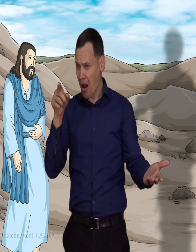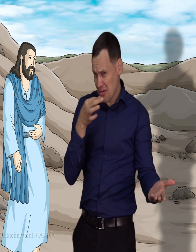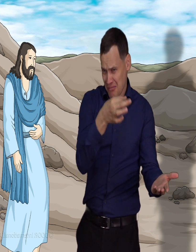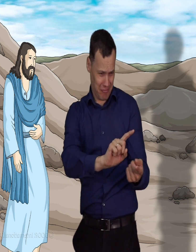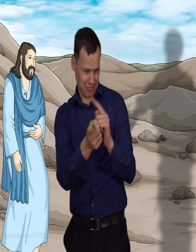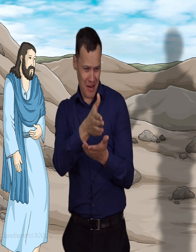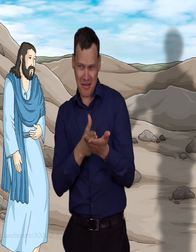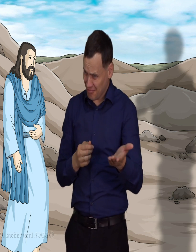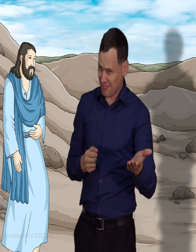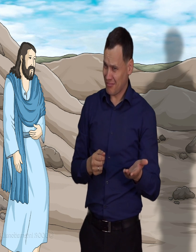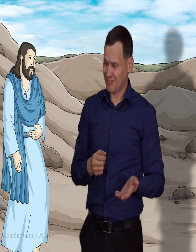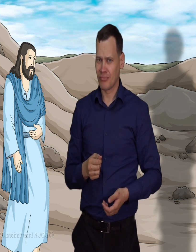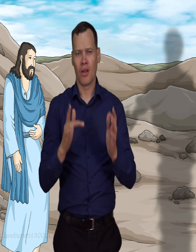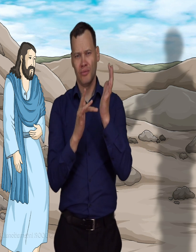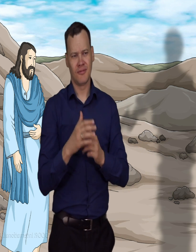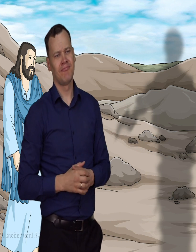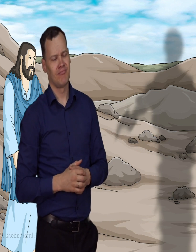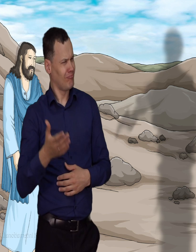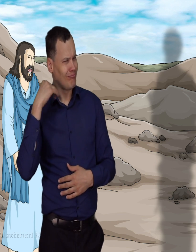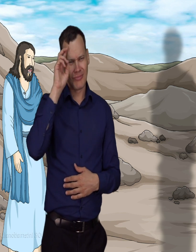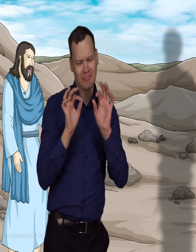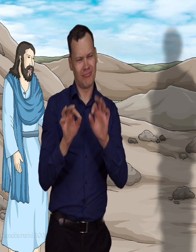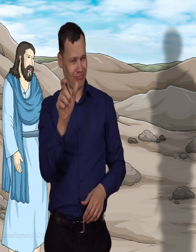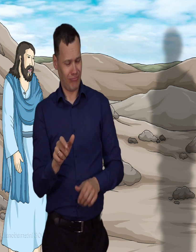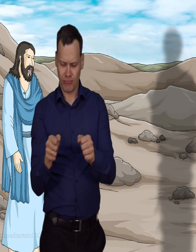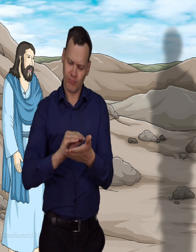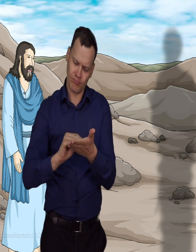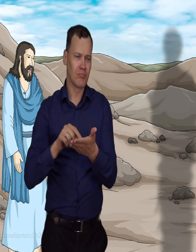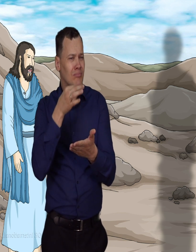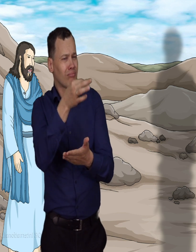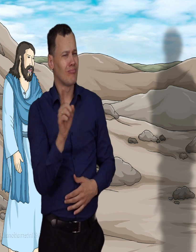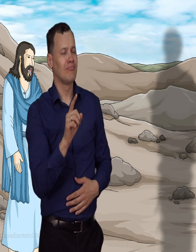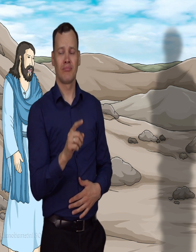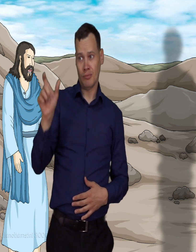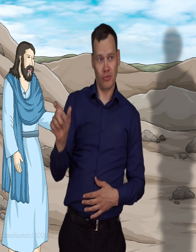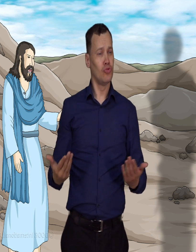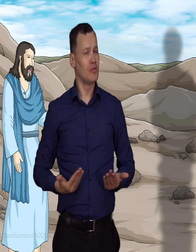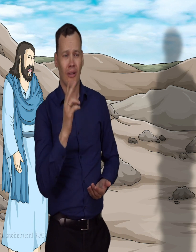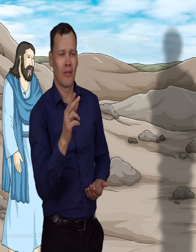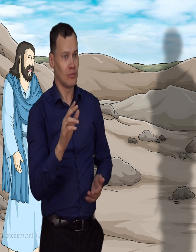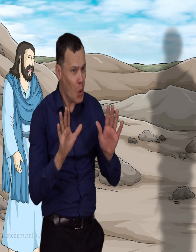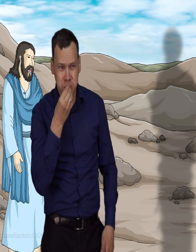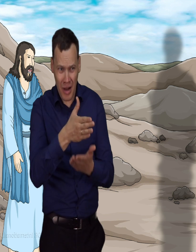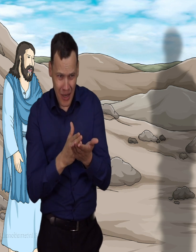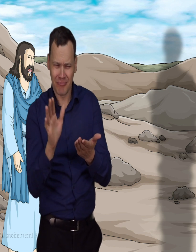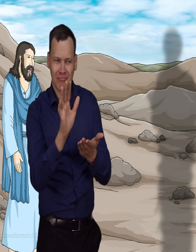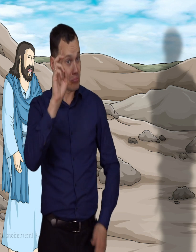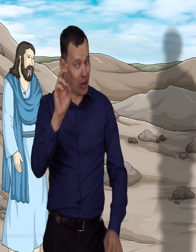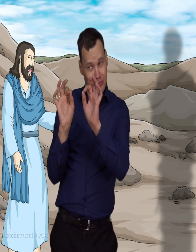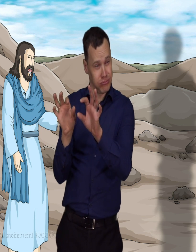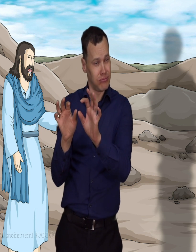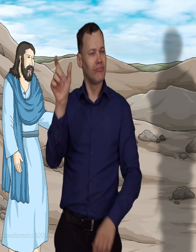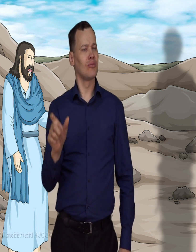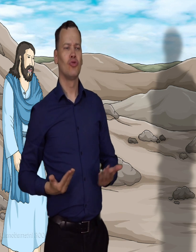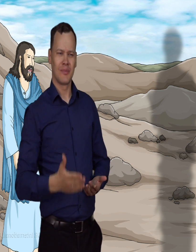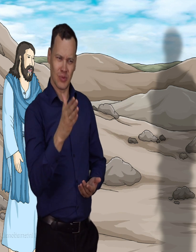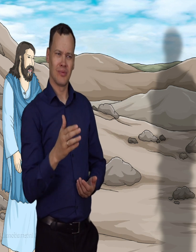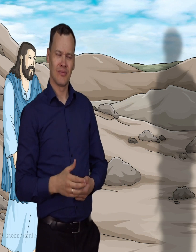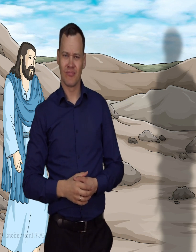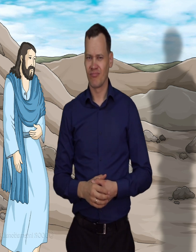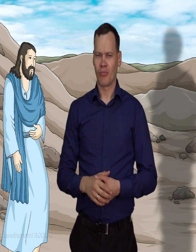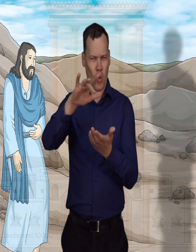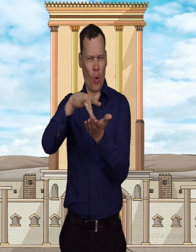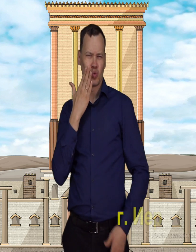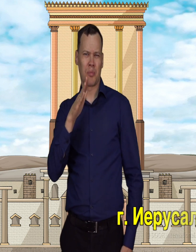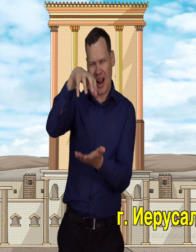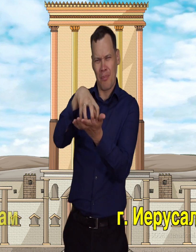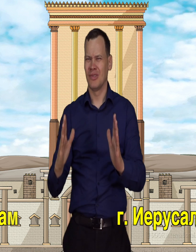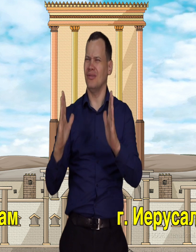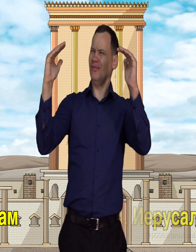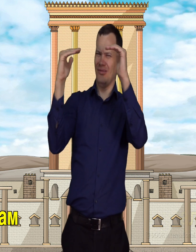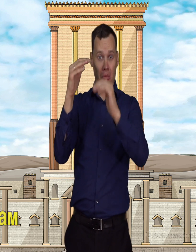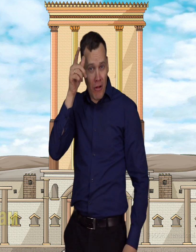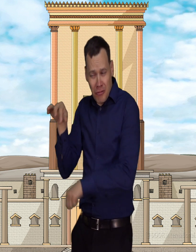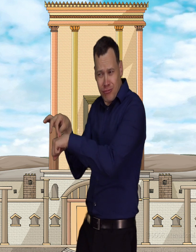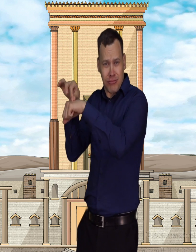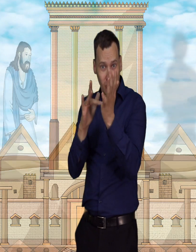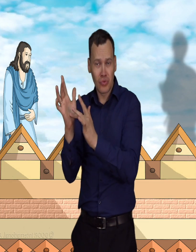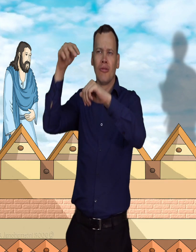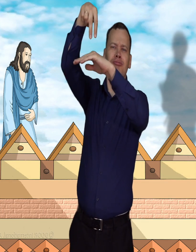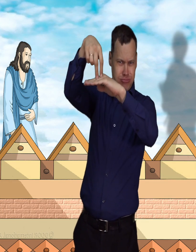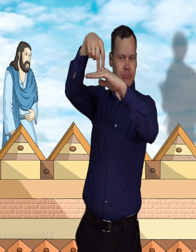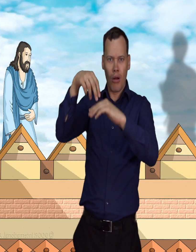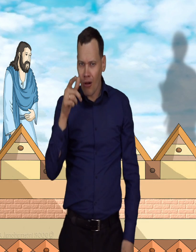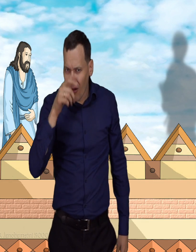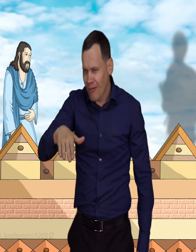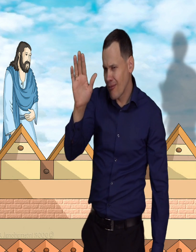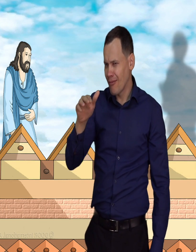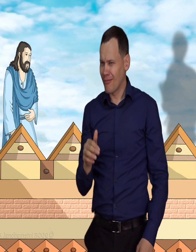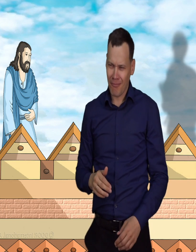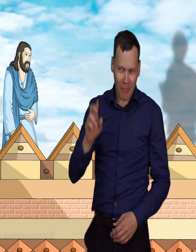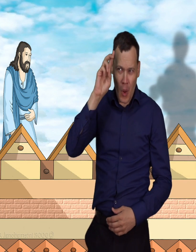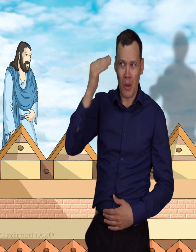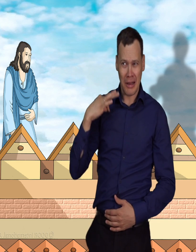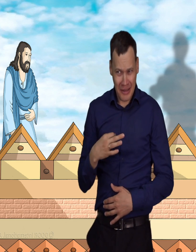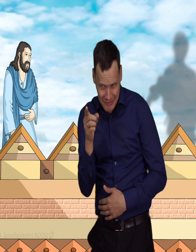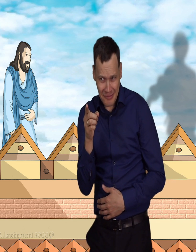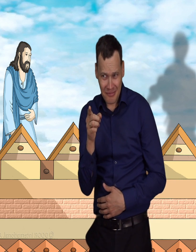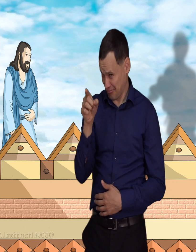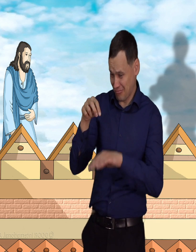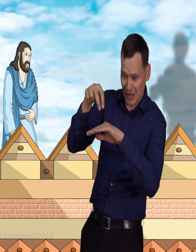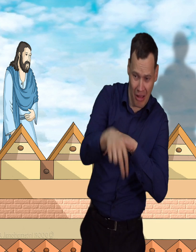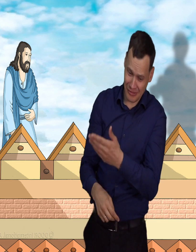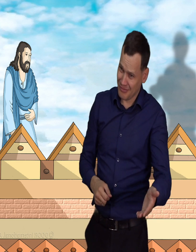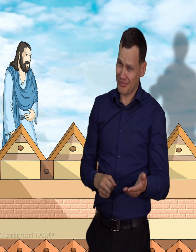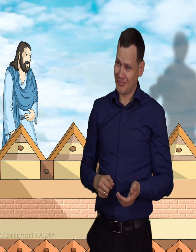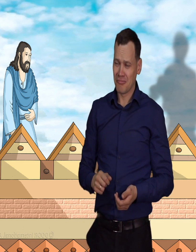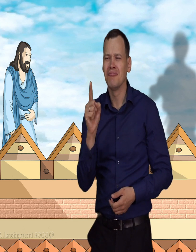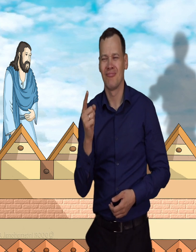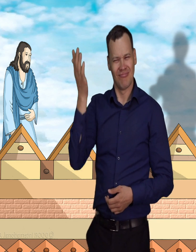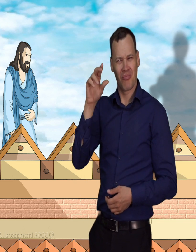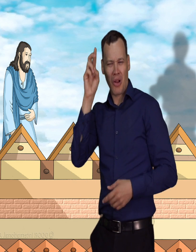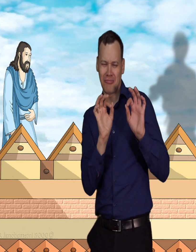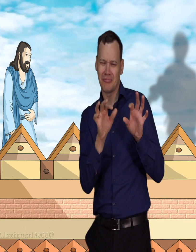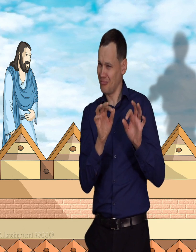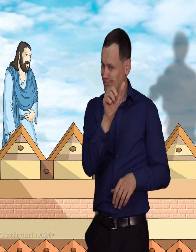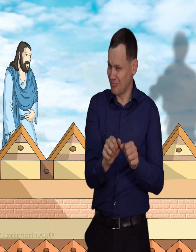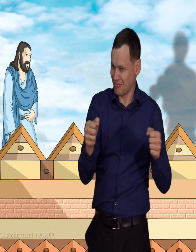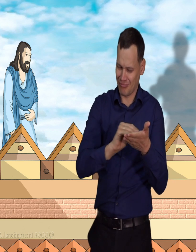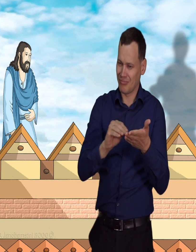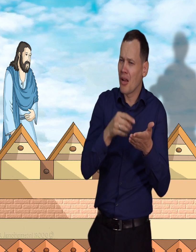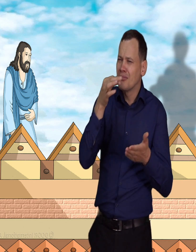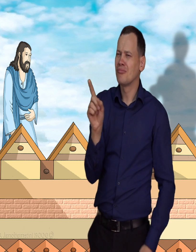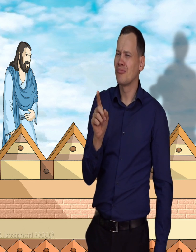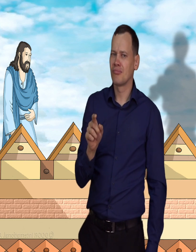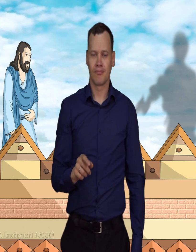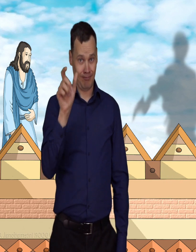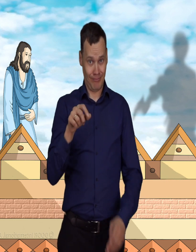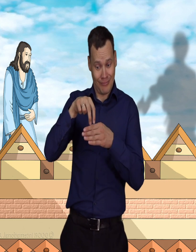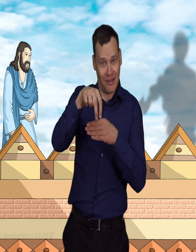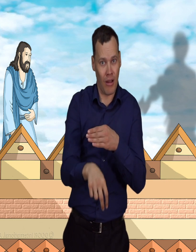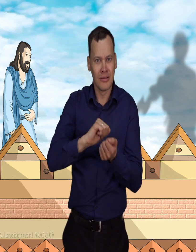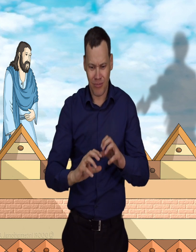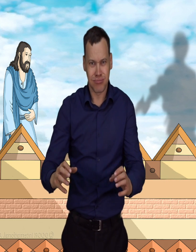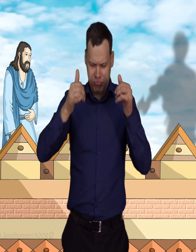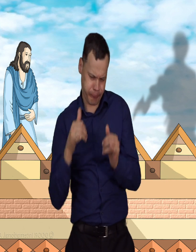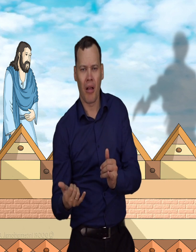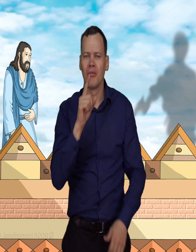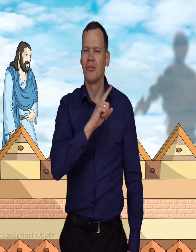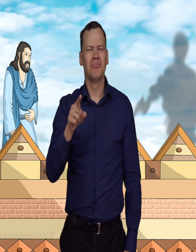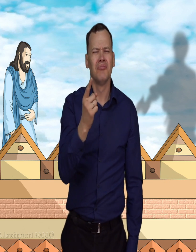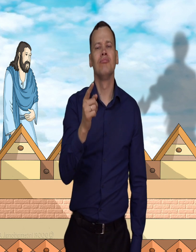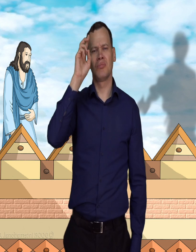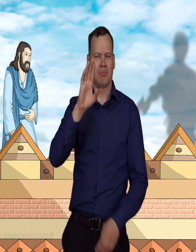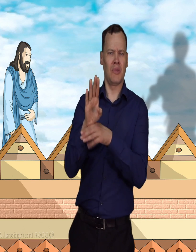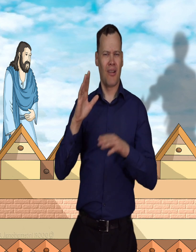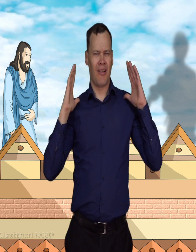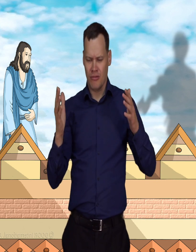But Jesus answered, “It is written: ‘Man shall not live on bread alone, but on every word that comes from the mouth of God.’” Then the devil took Him to the holy city and set Him on the pinnacle of the temple. “If You are the Son of God,” he said, “throw Yourself down.